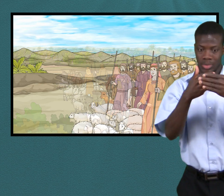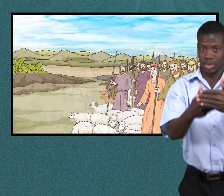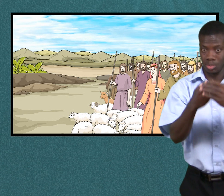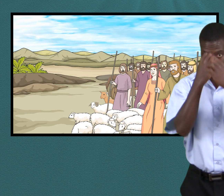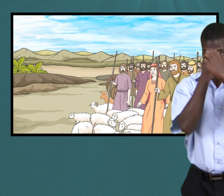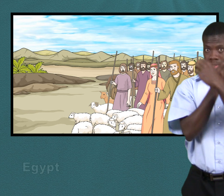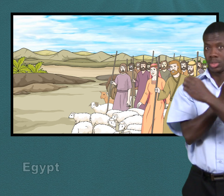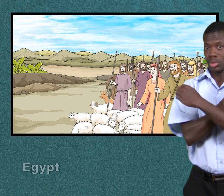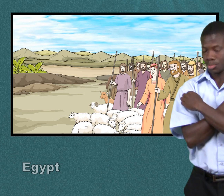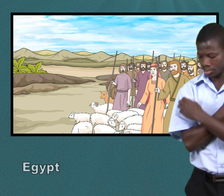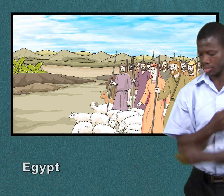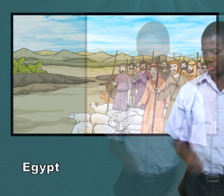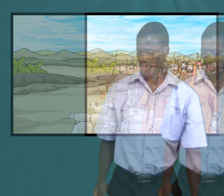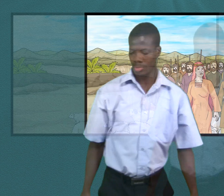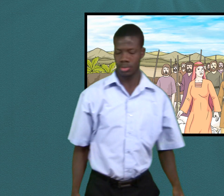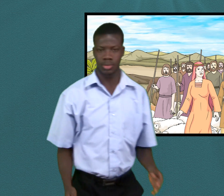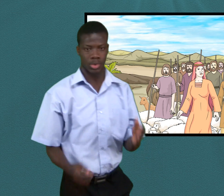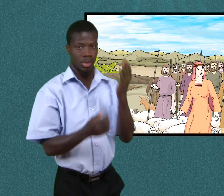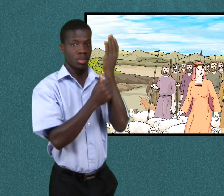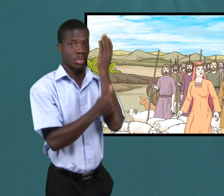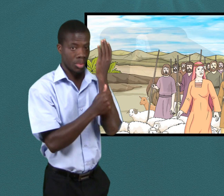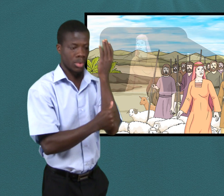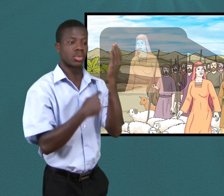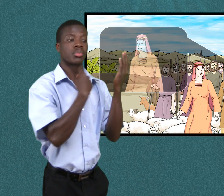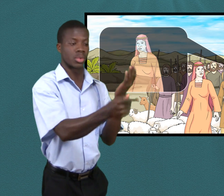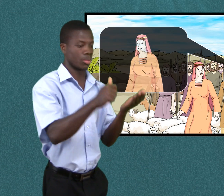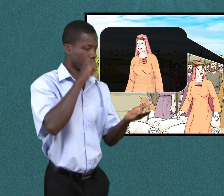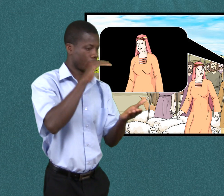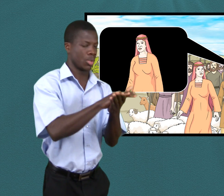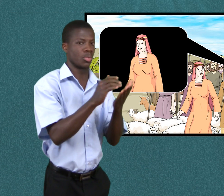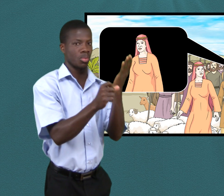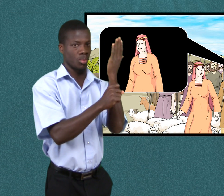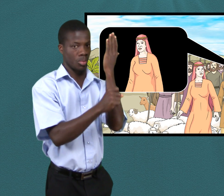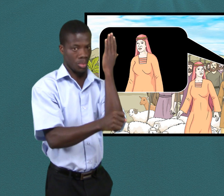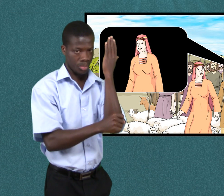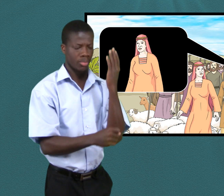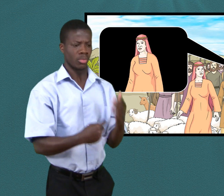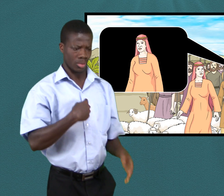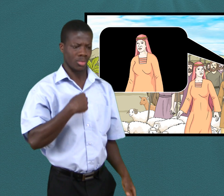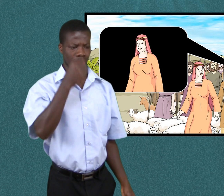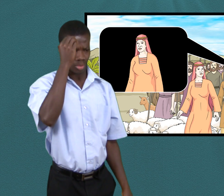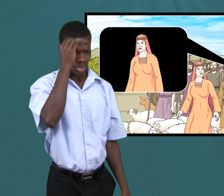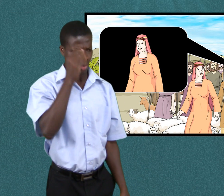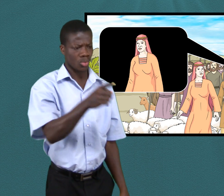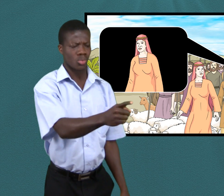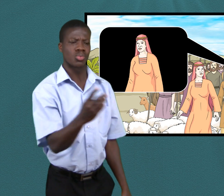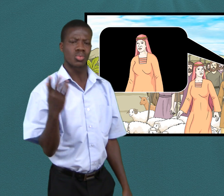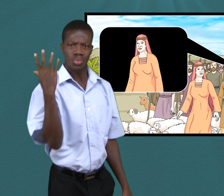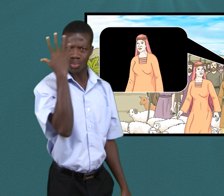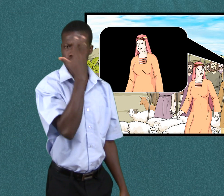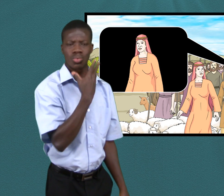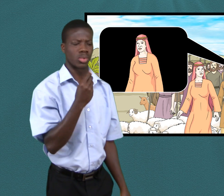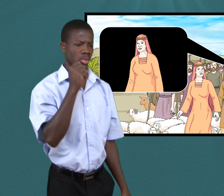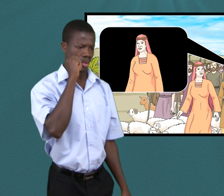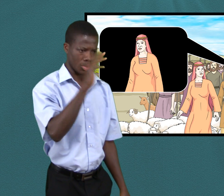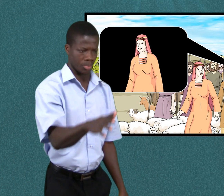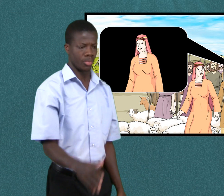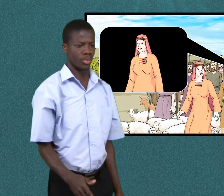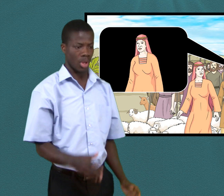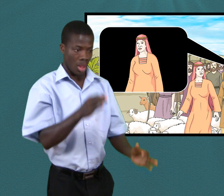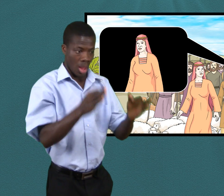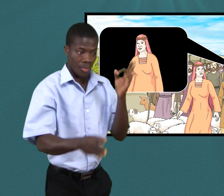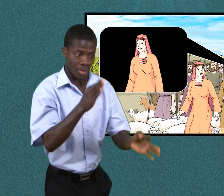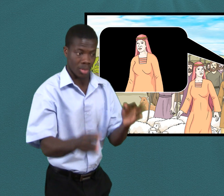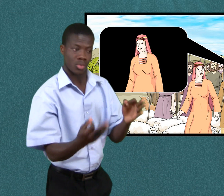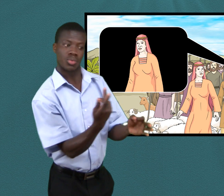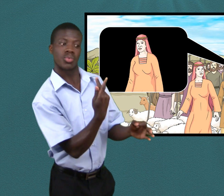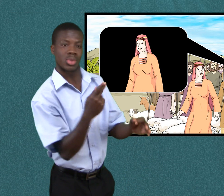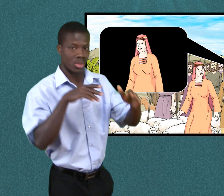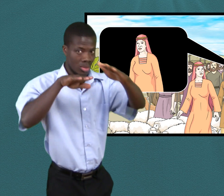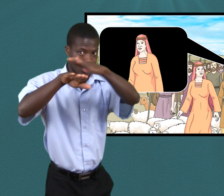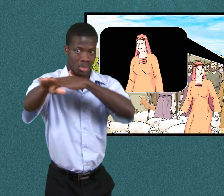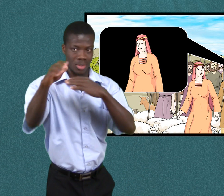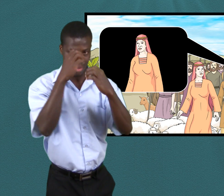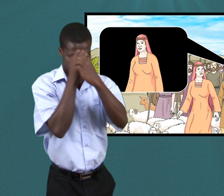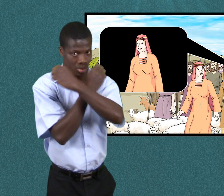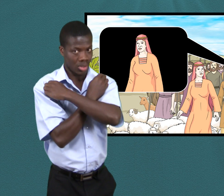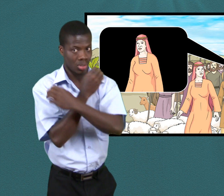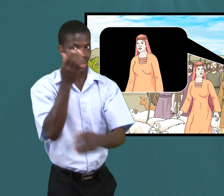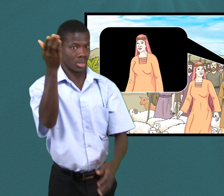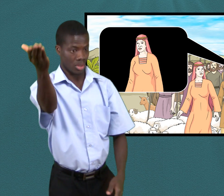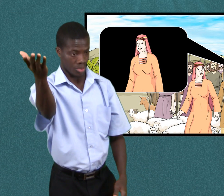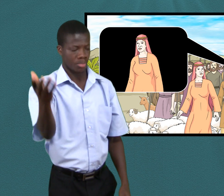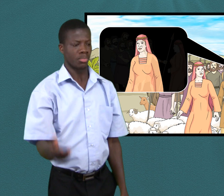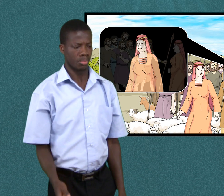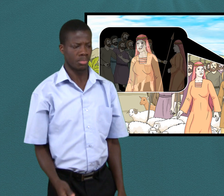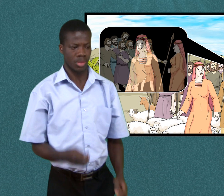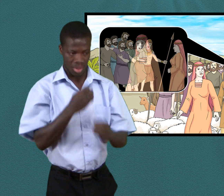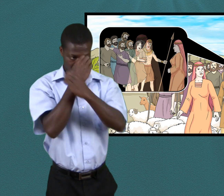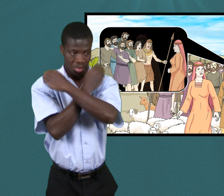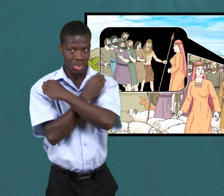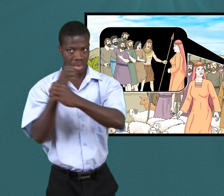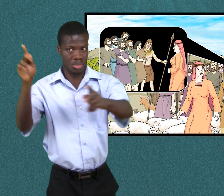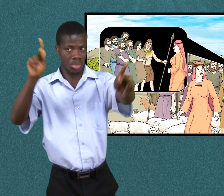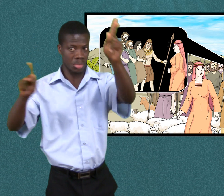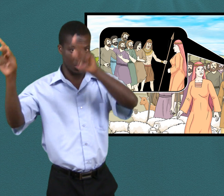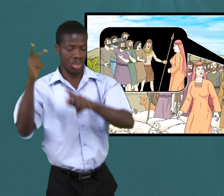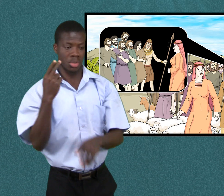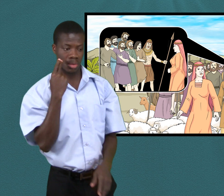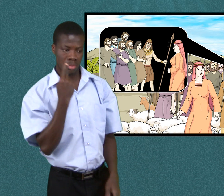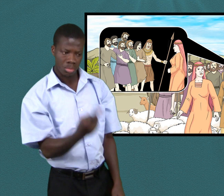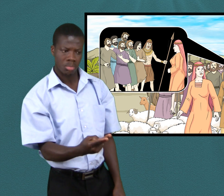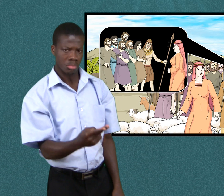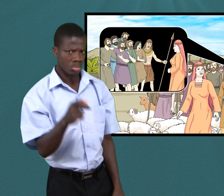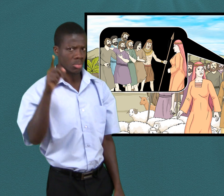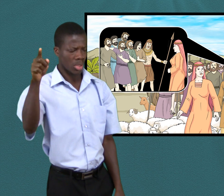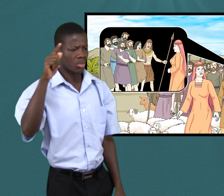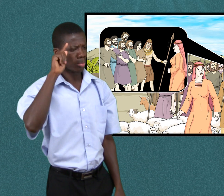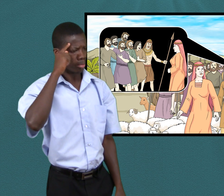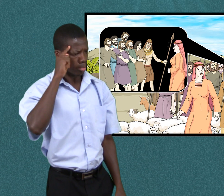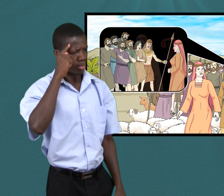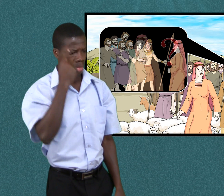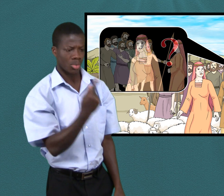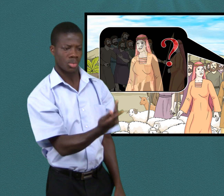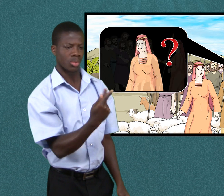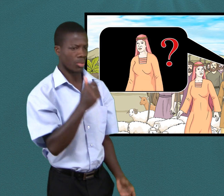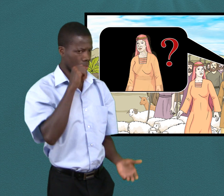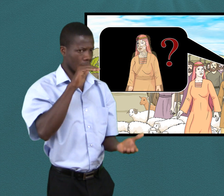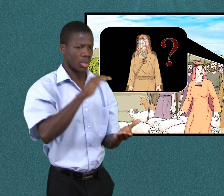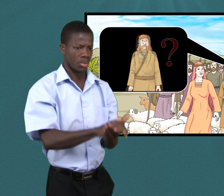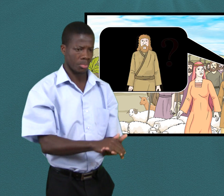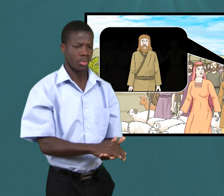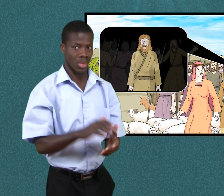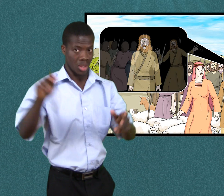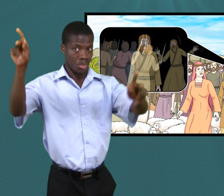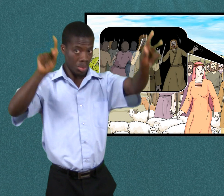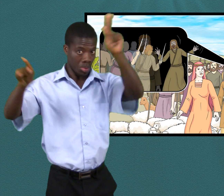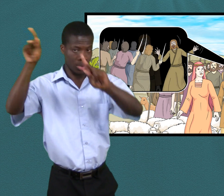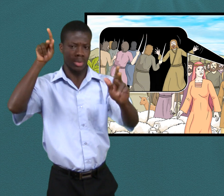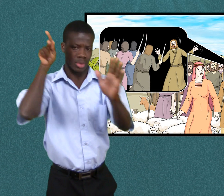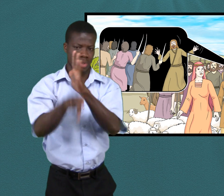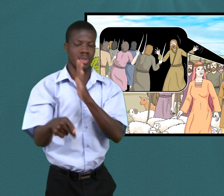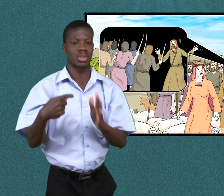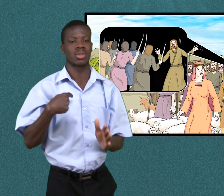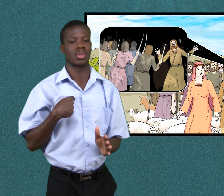As he was about to enter Egypt, he said to his wife Sarai, “Look, I know that you are a beautiful woman, and when the Egyptians see you, they will say, ‘This is his wife.’